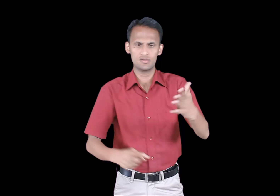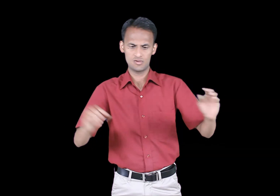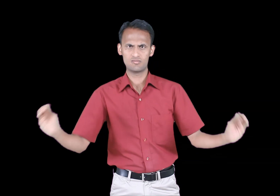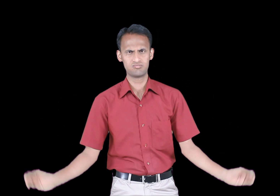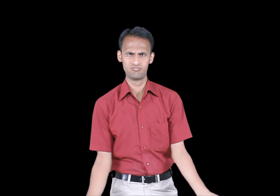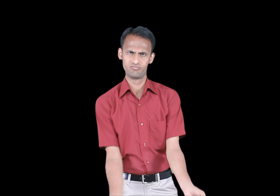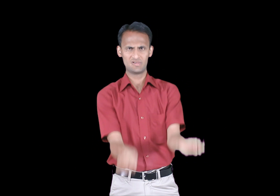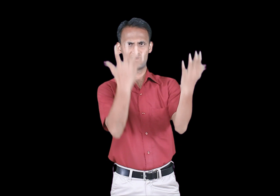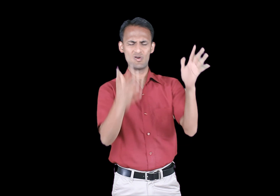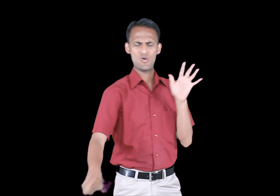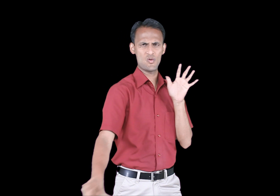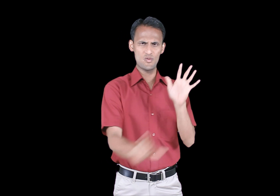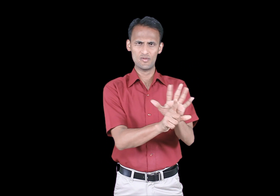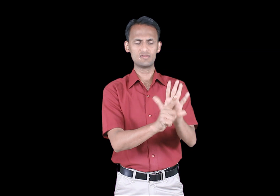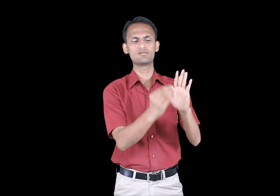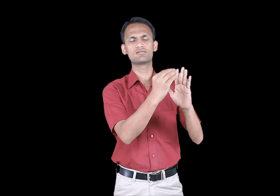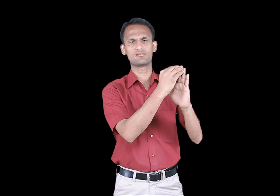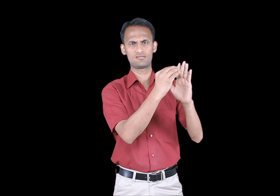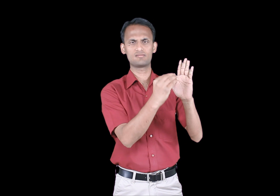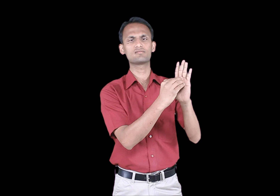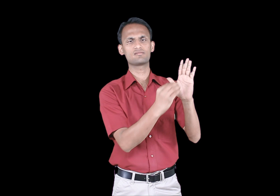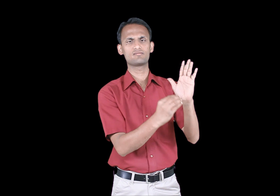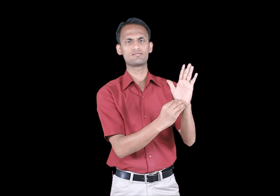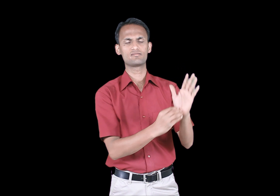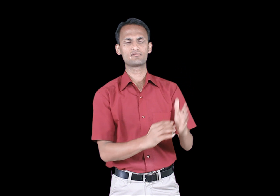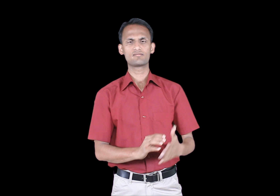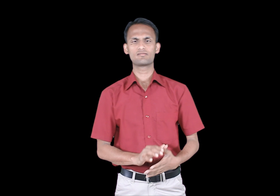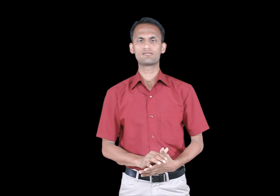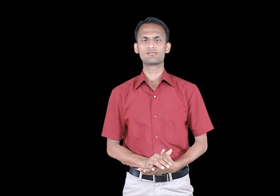Instructions for sacrifices